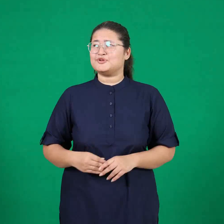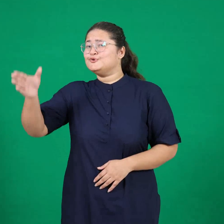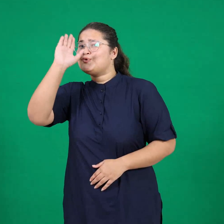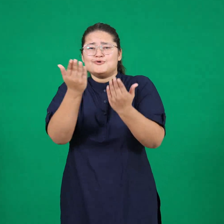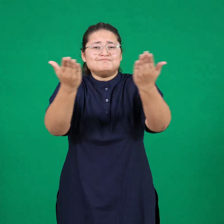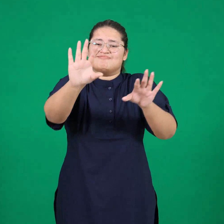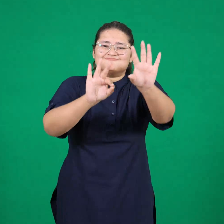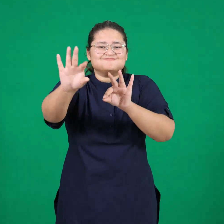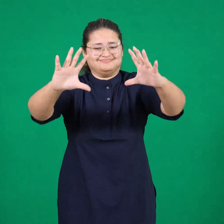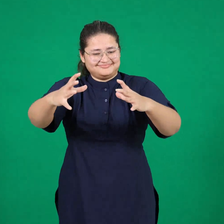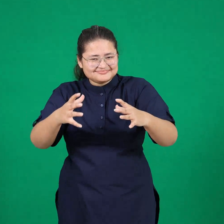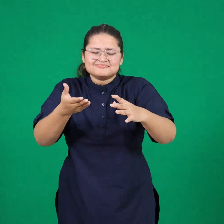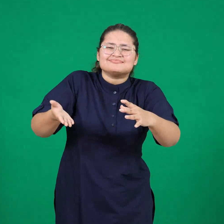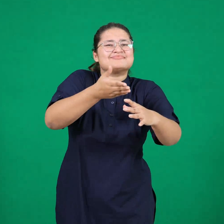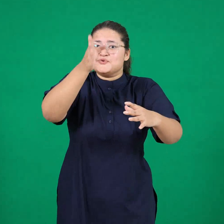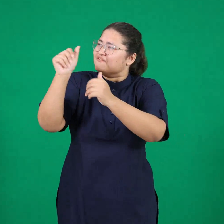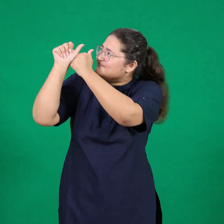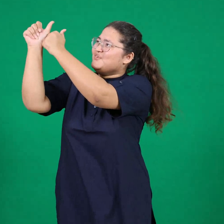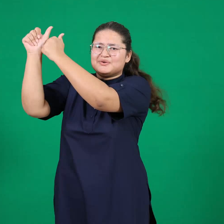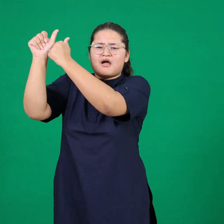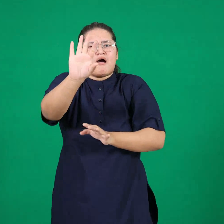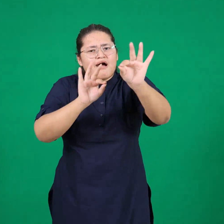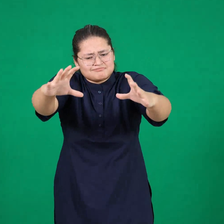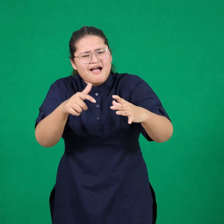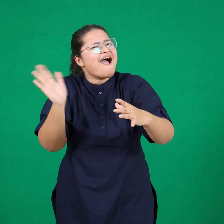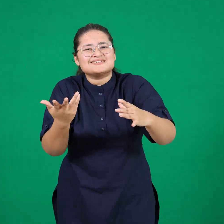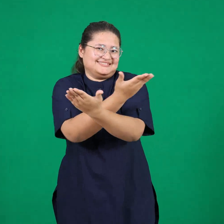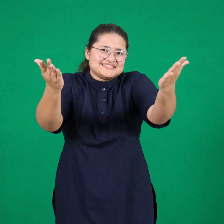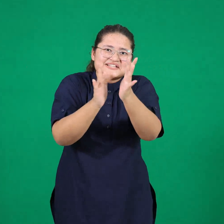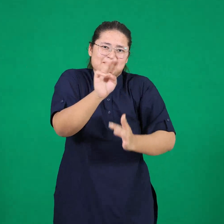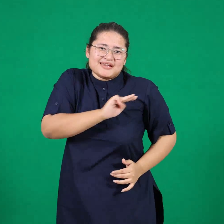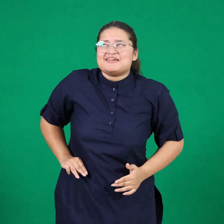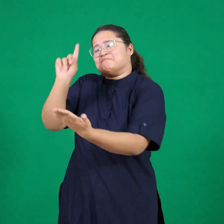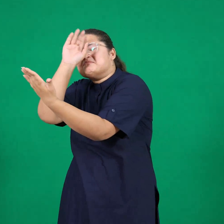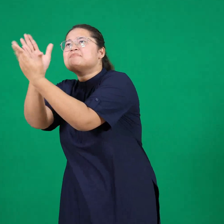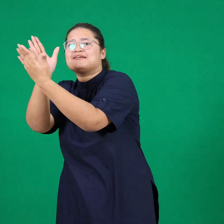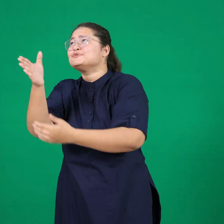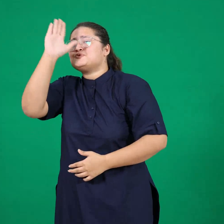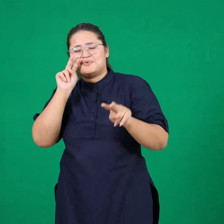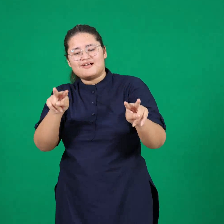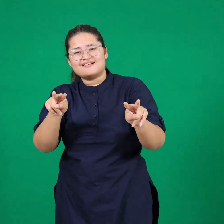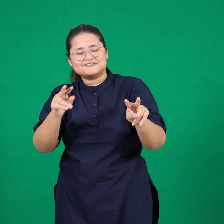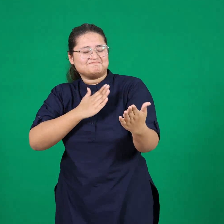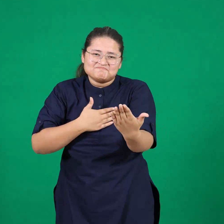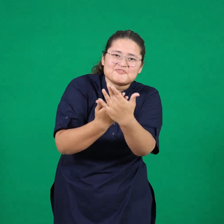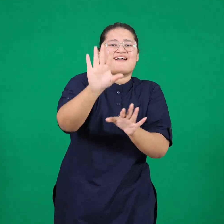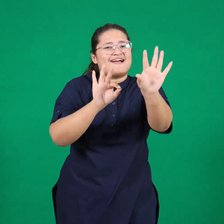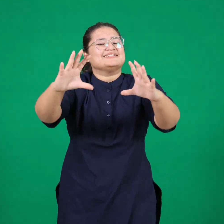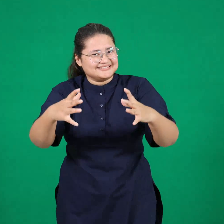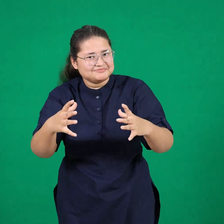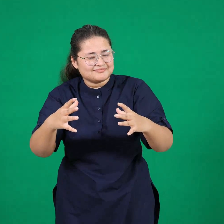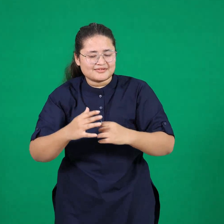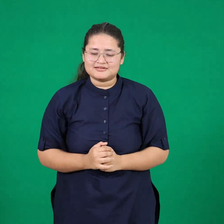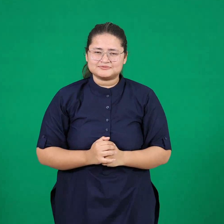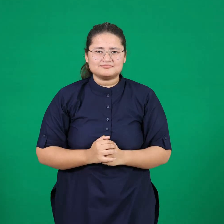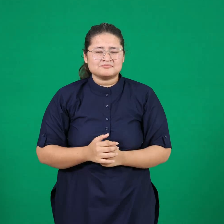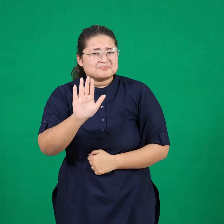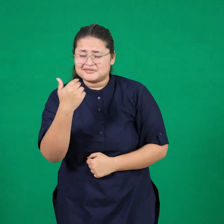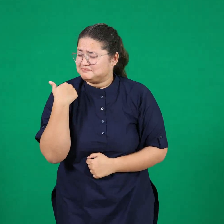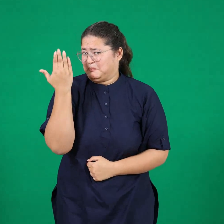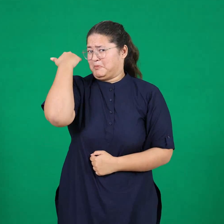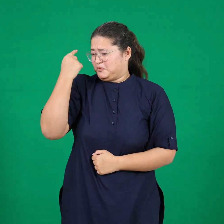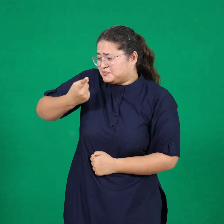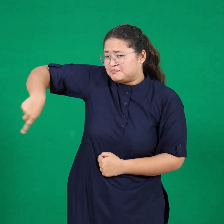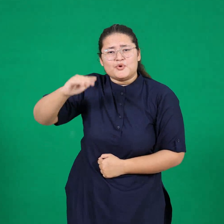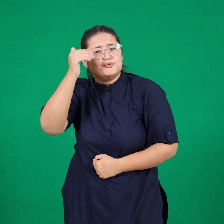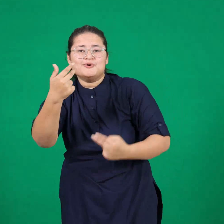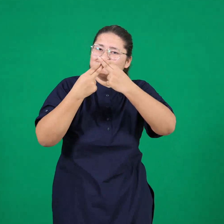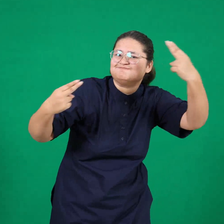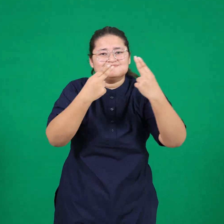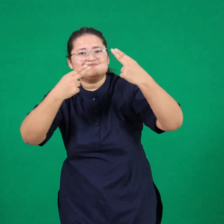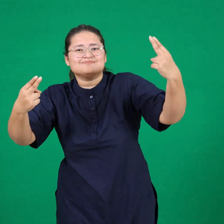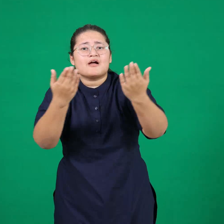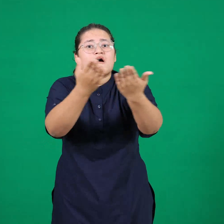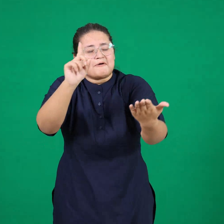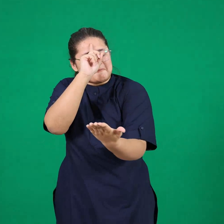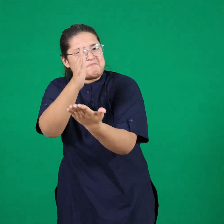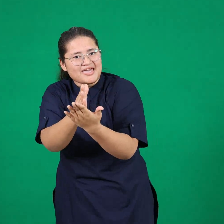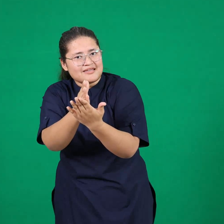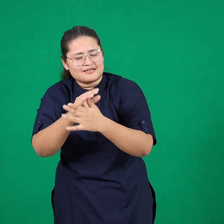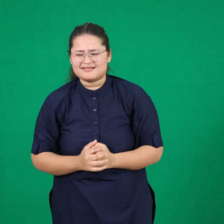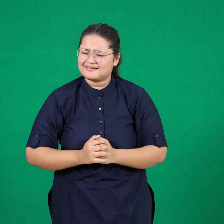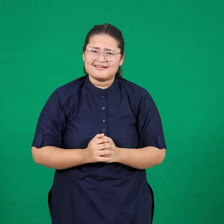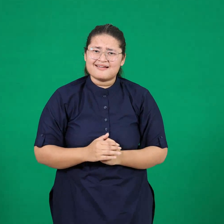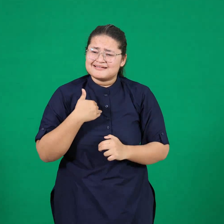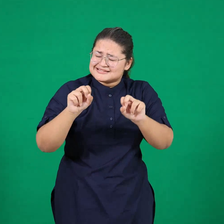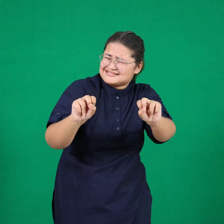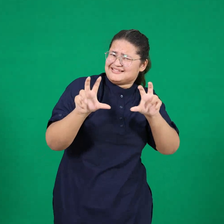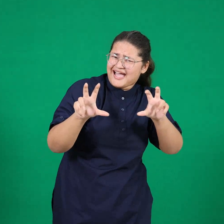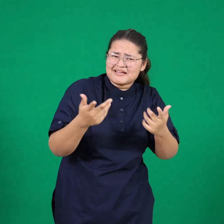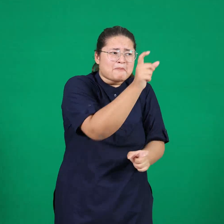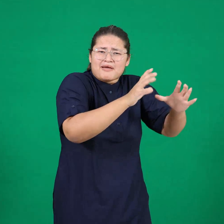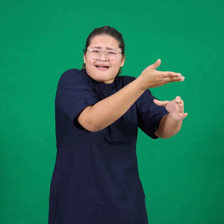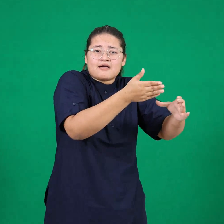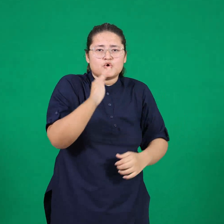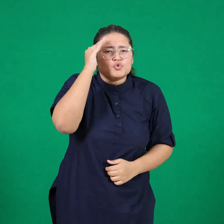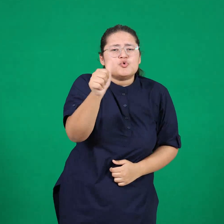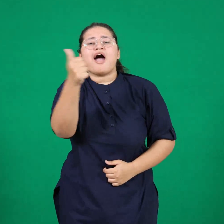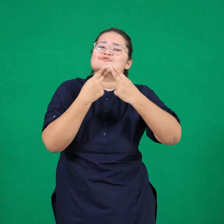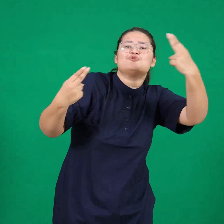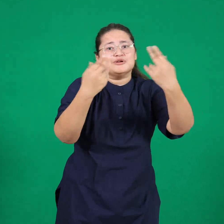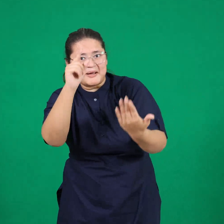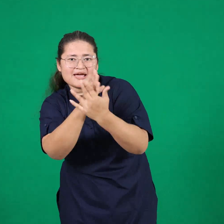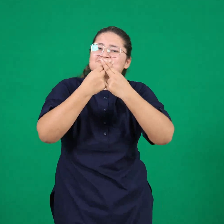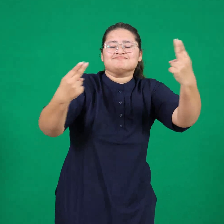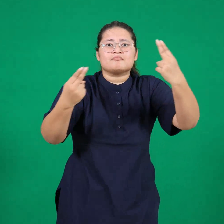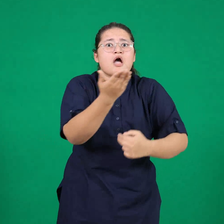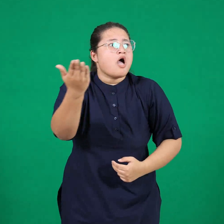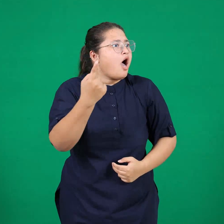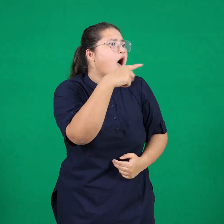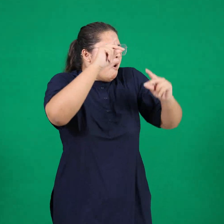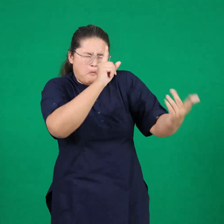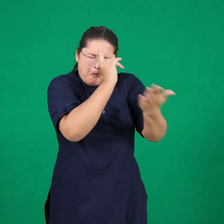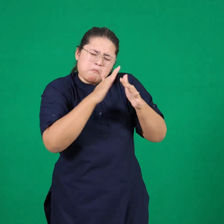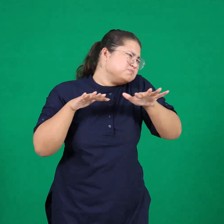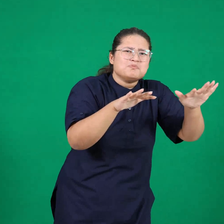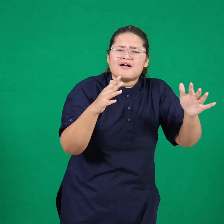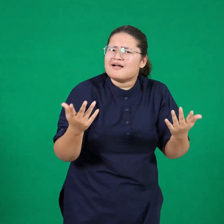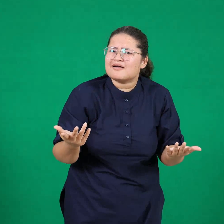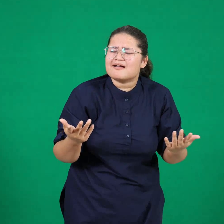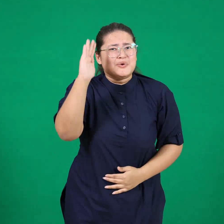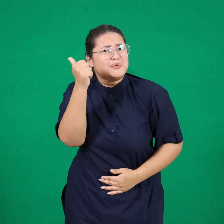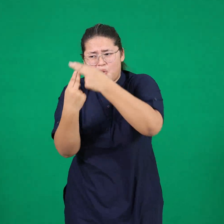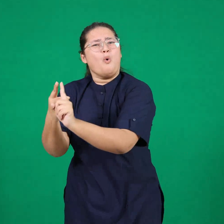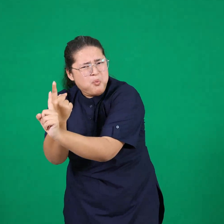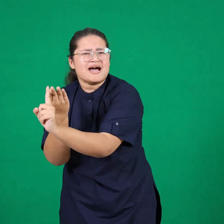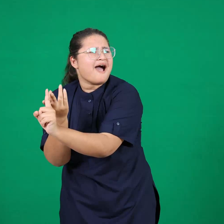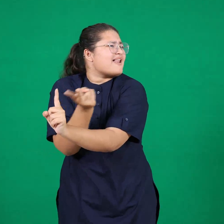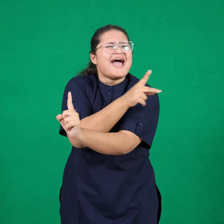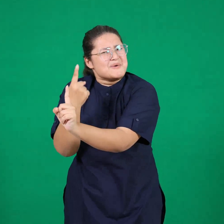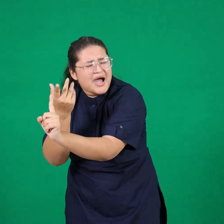I am amazed how quickly you are deserting the One who called you by the grace of Christ and are turning to a different gospel- which is not even a gospel.